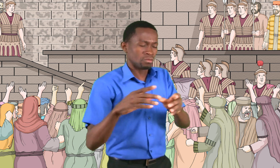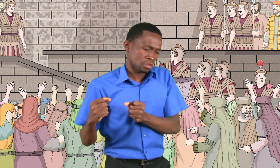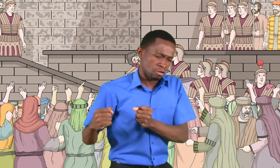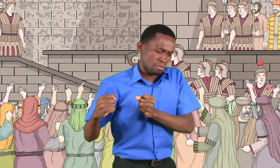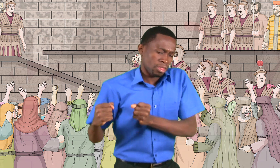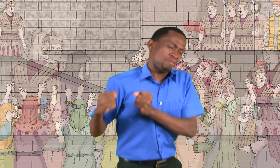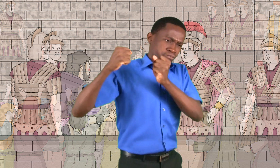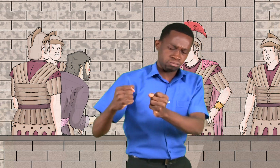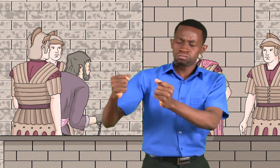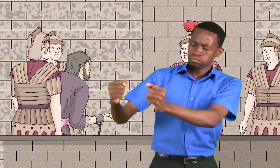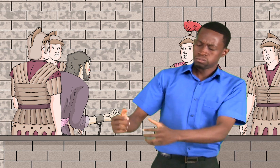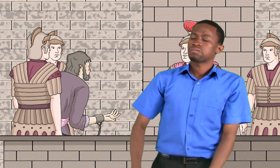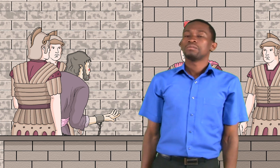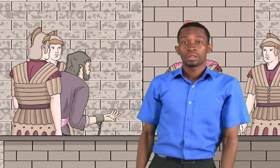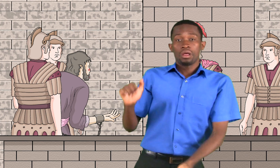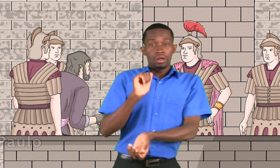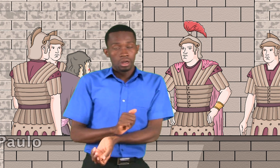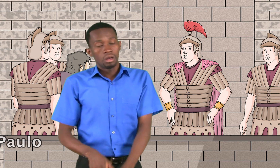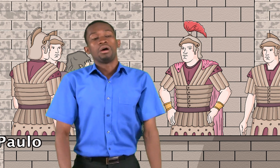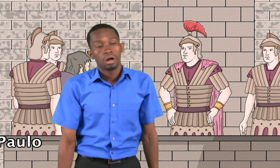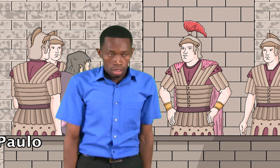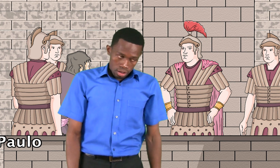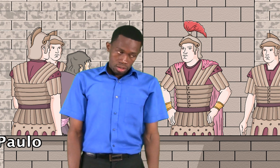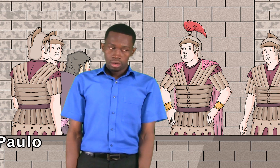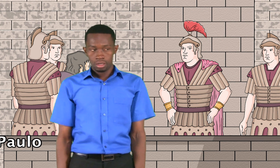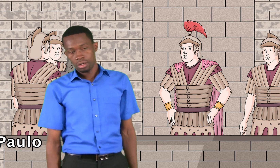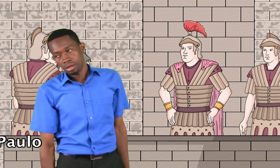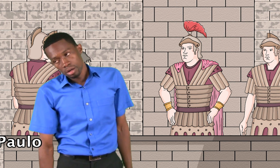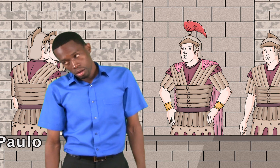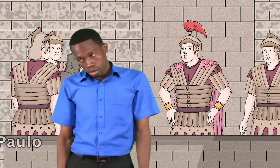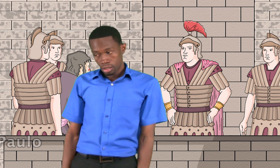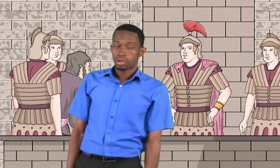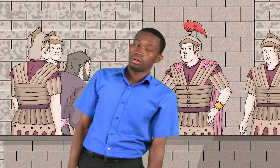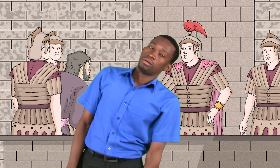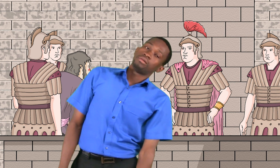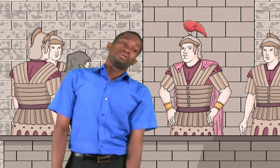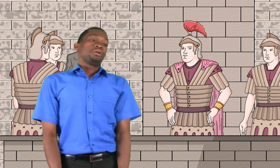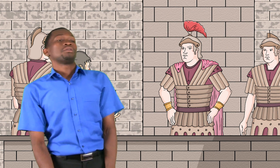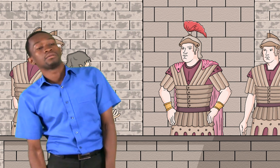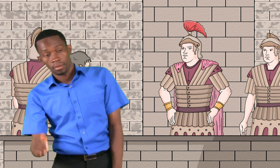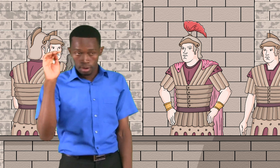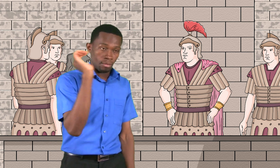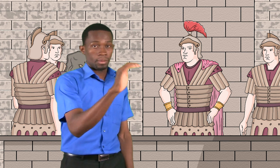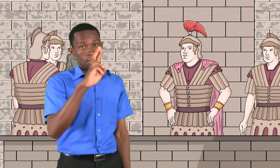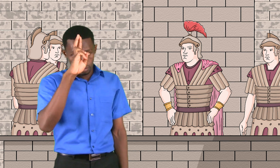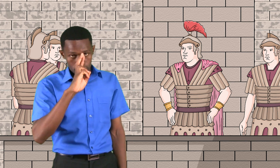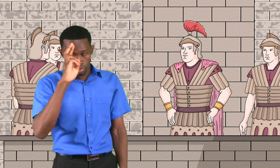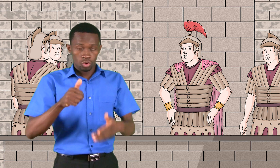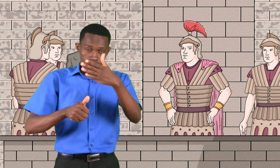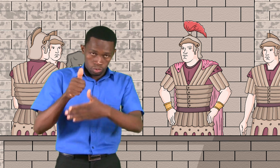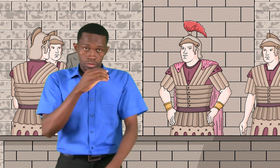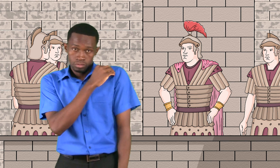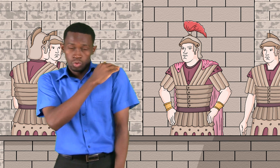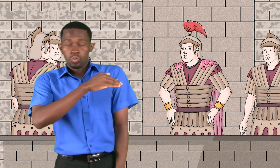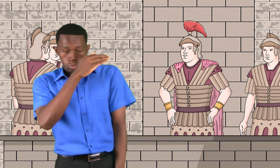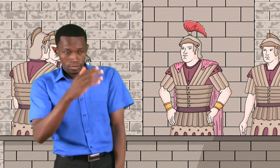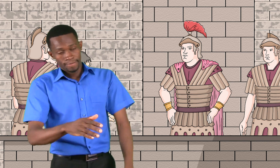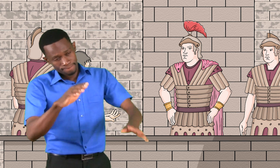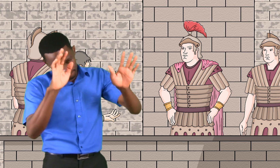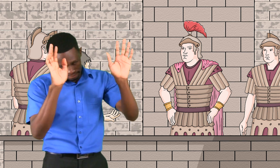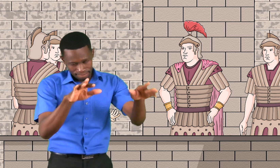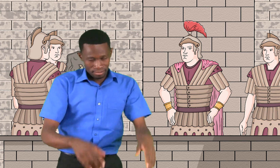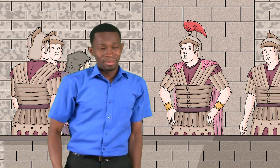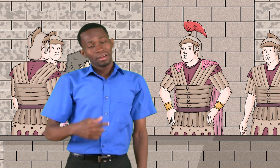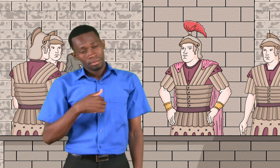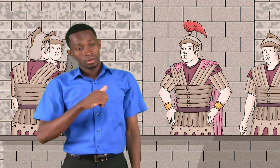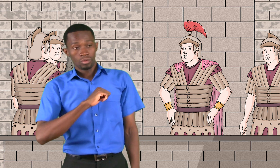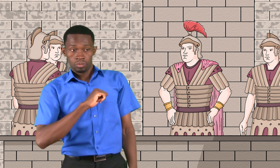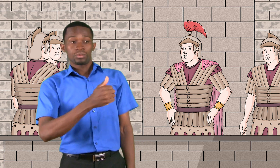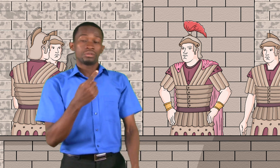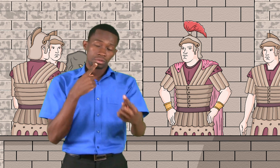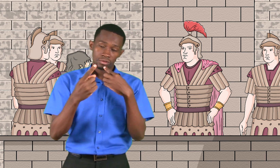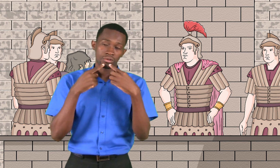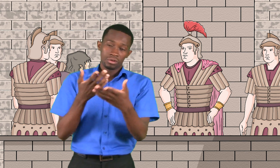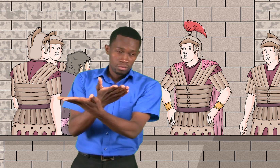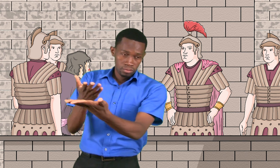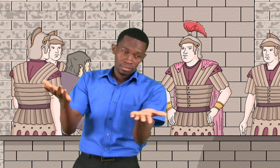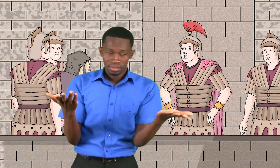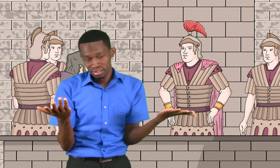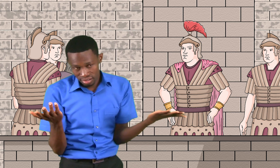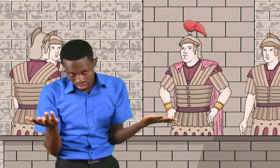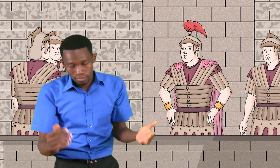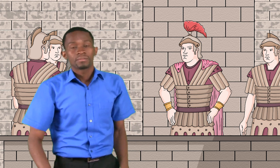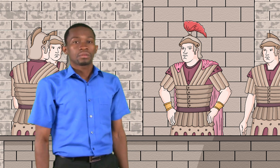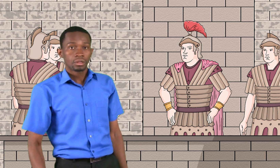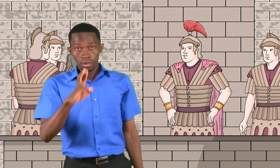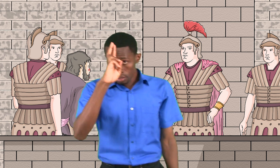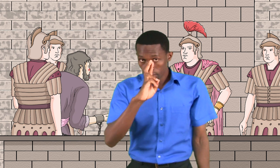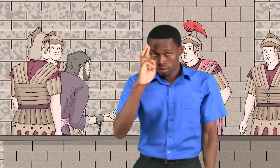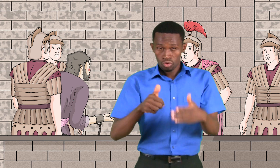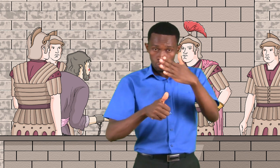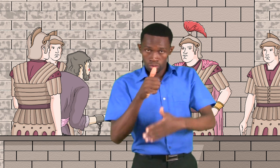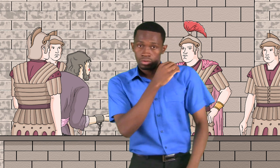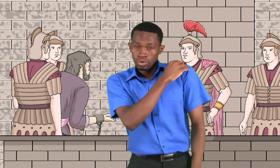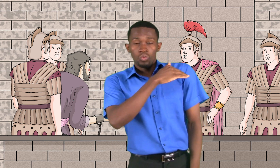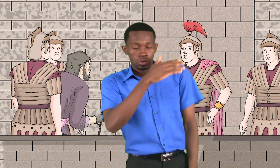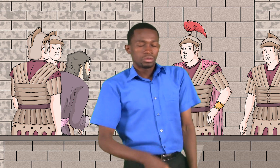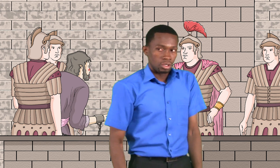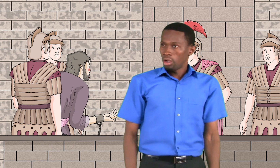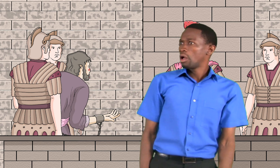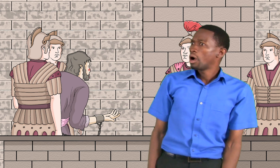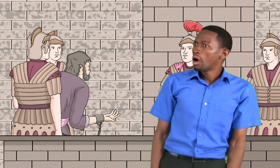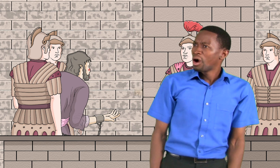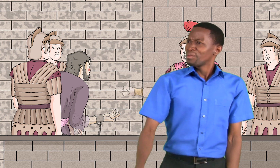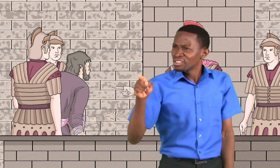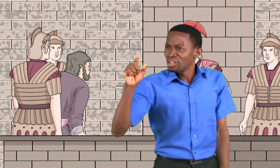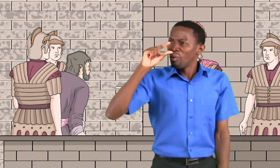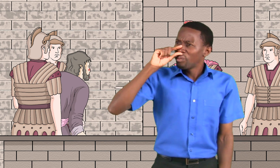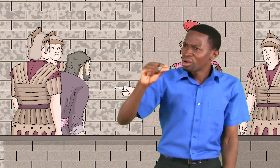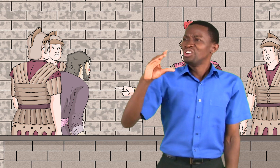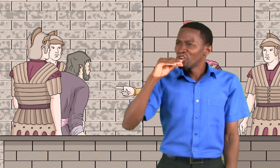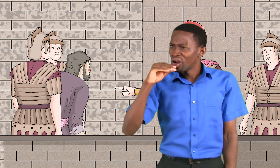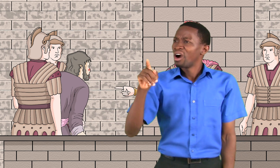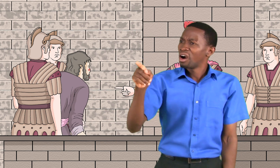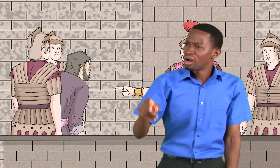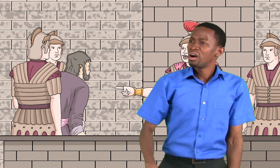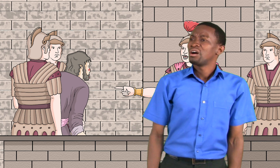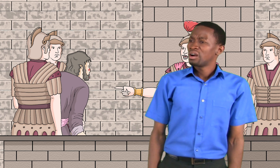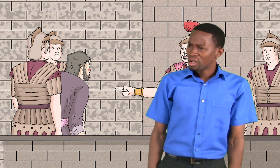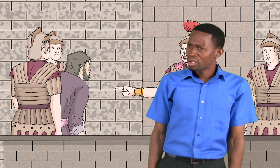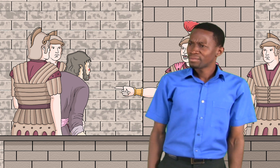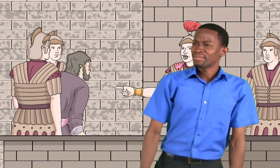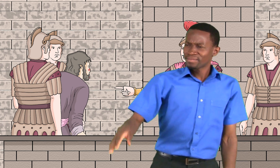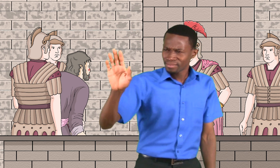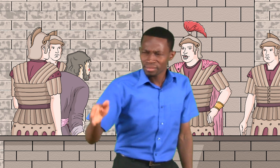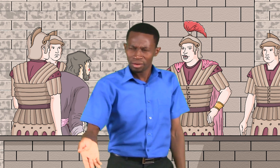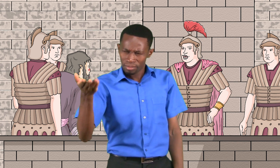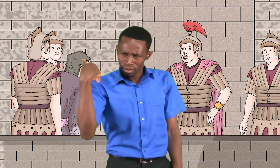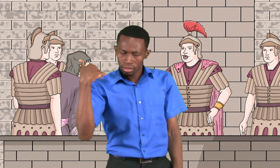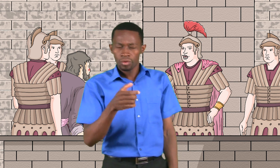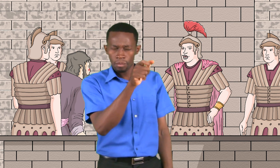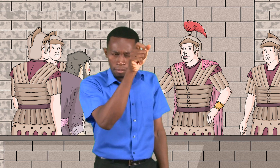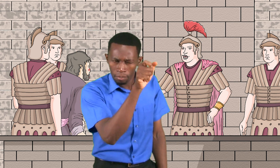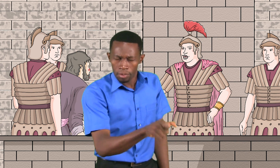As they were about to take Paul into the barracks, he asked the commander, “May I say something to you?”